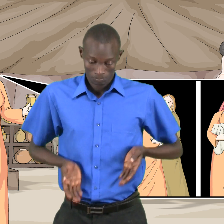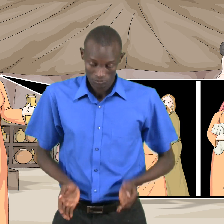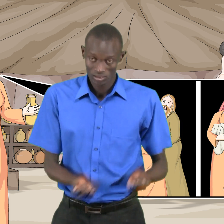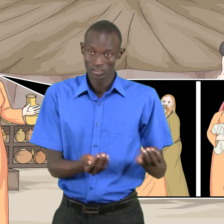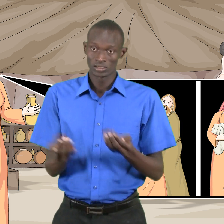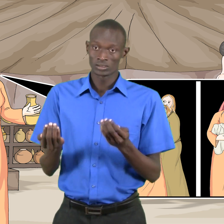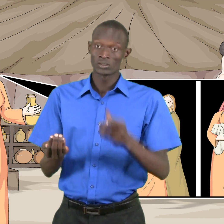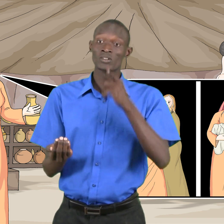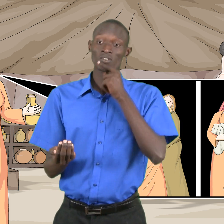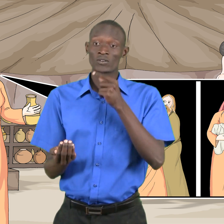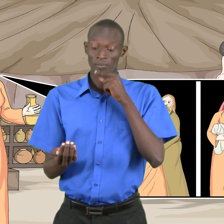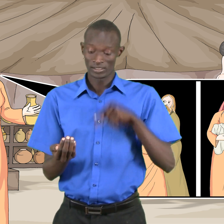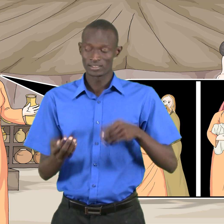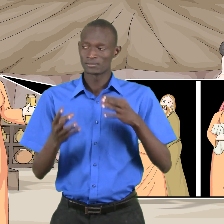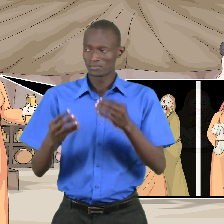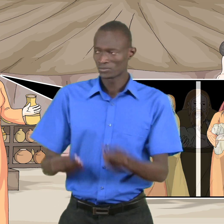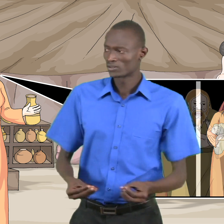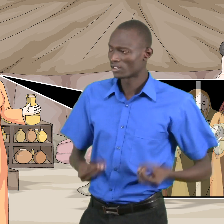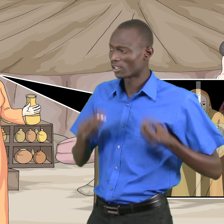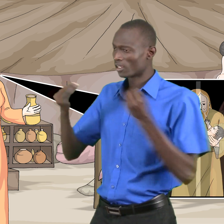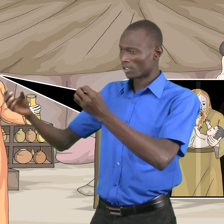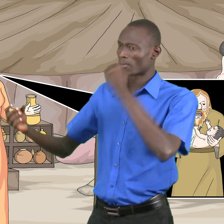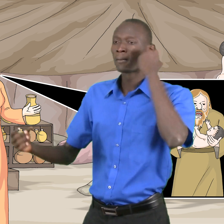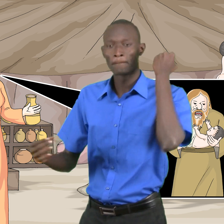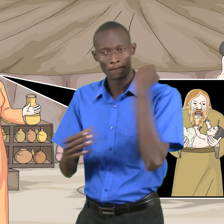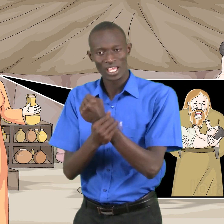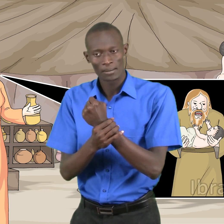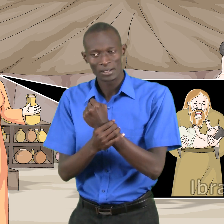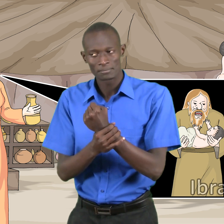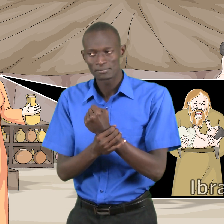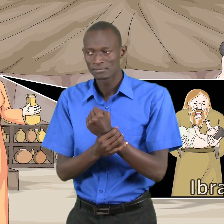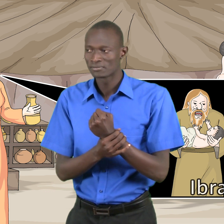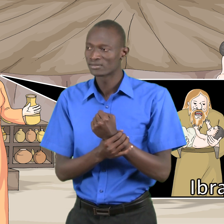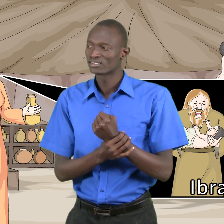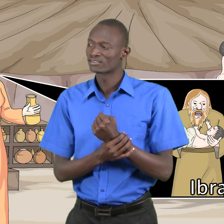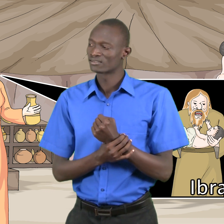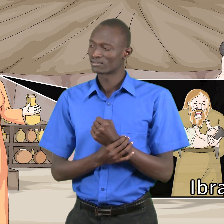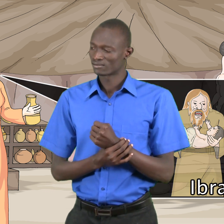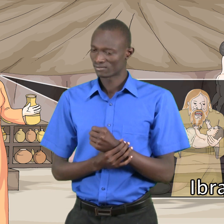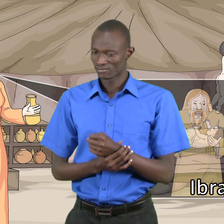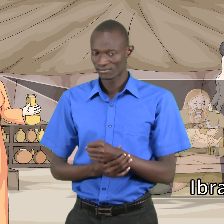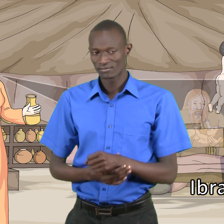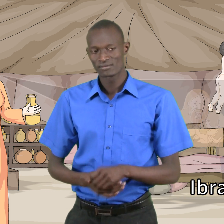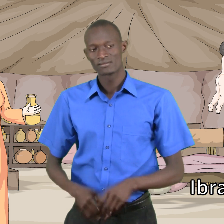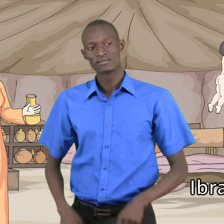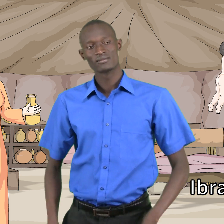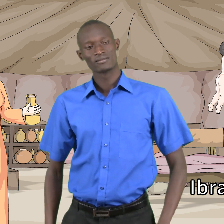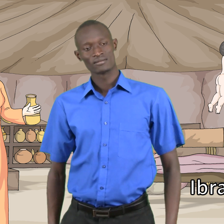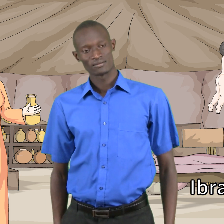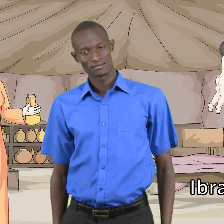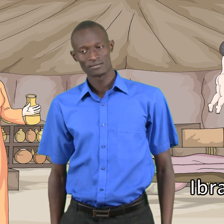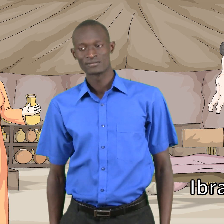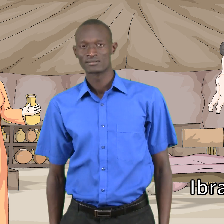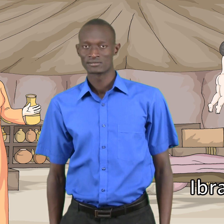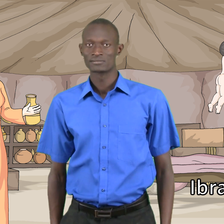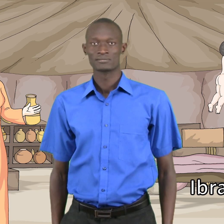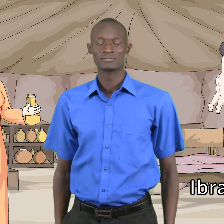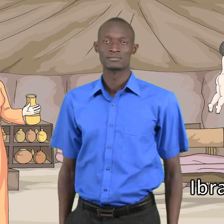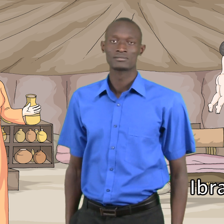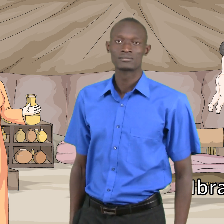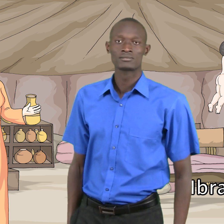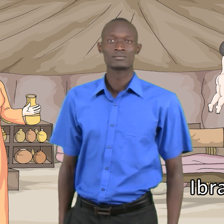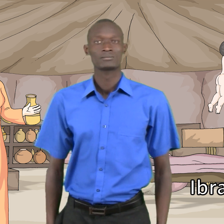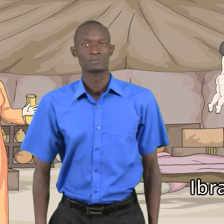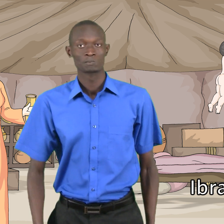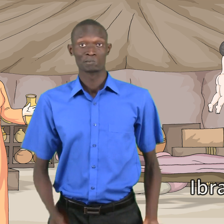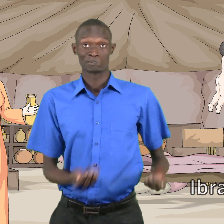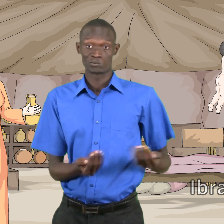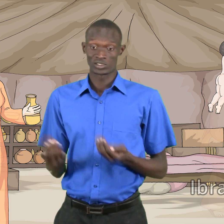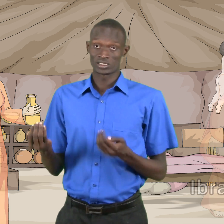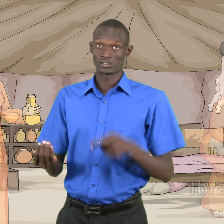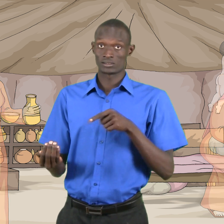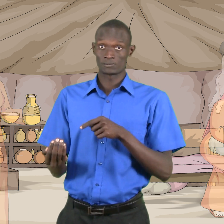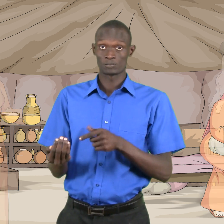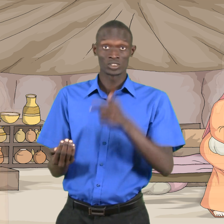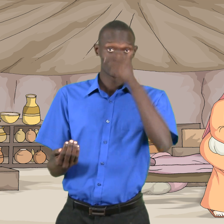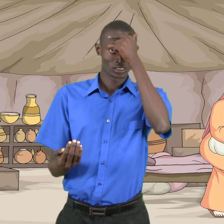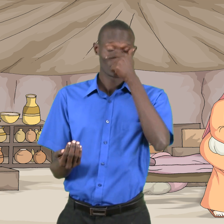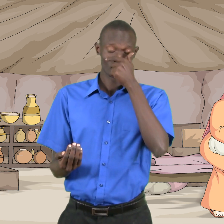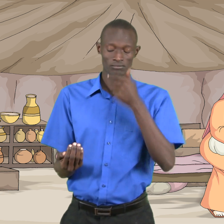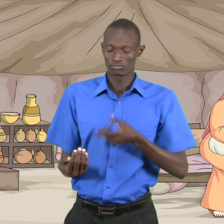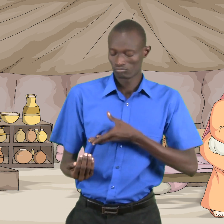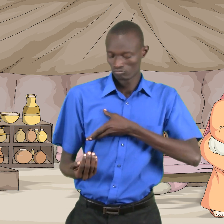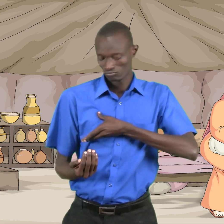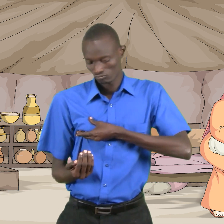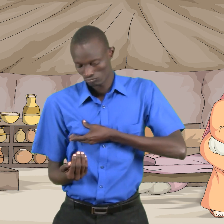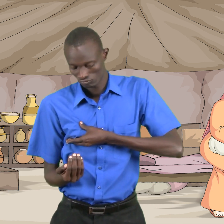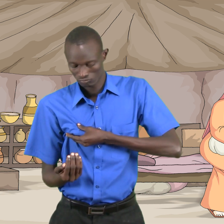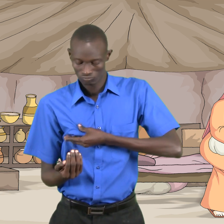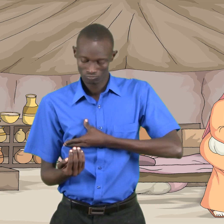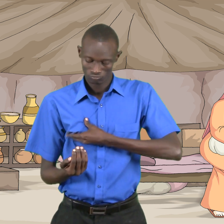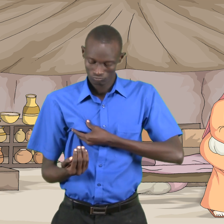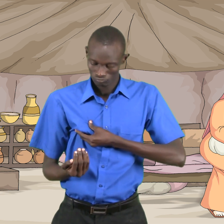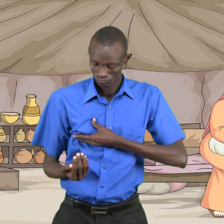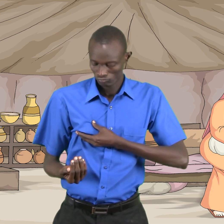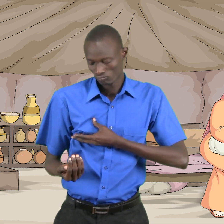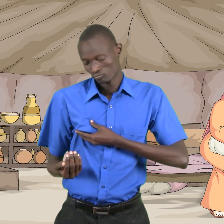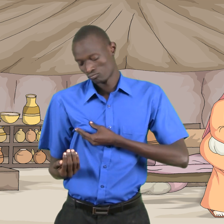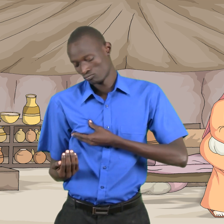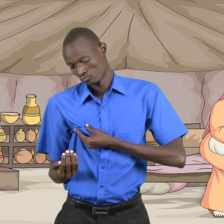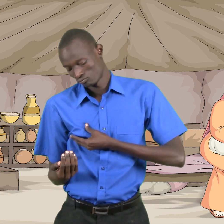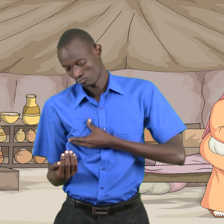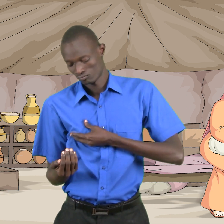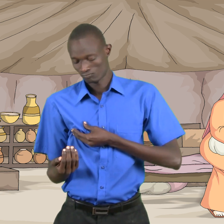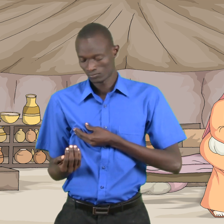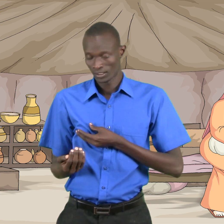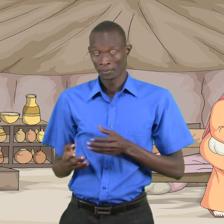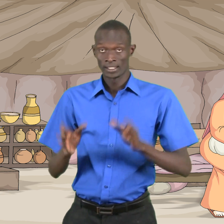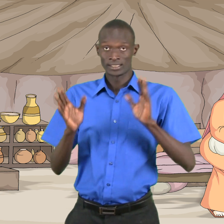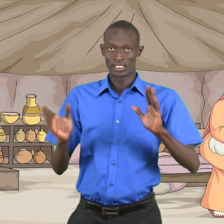Yet I have borne him a son in his old age.”